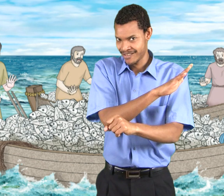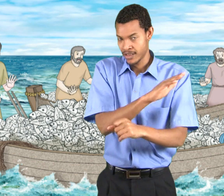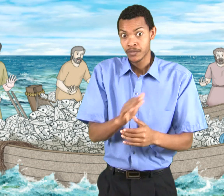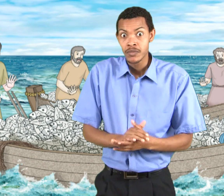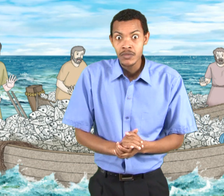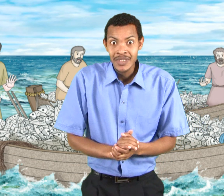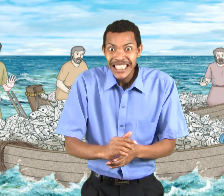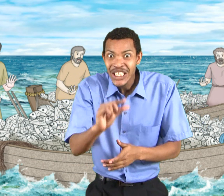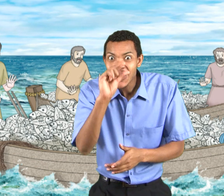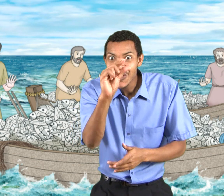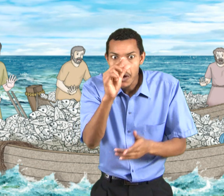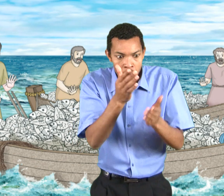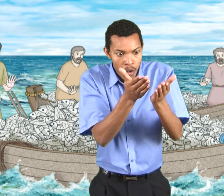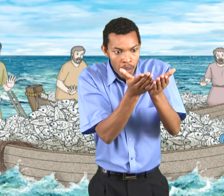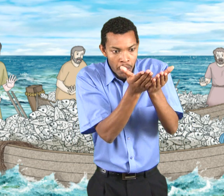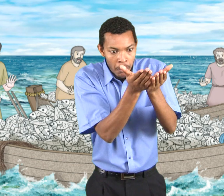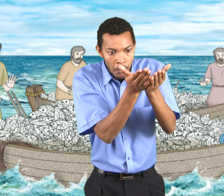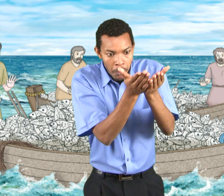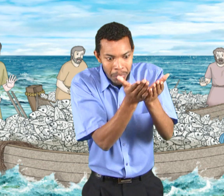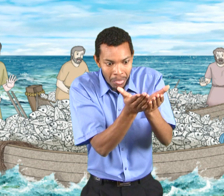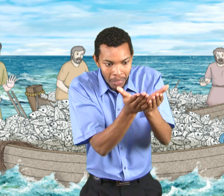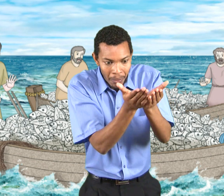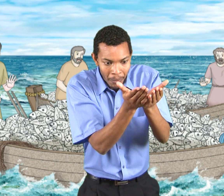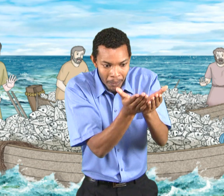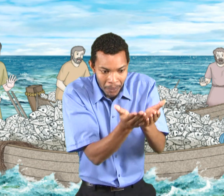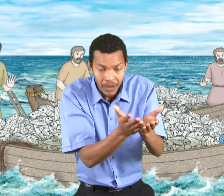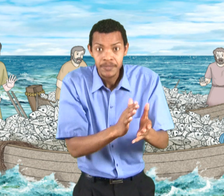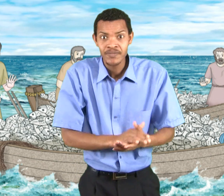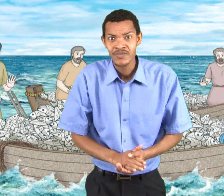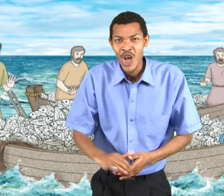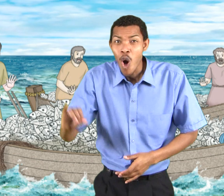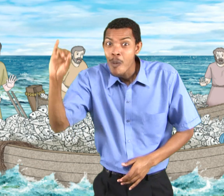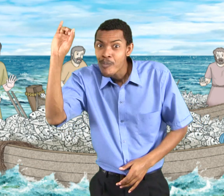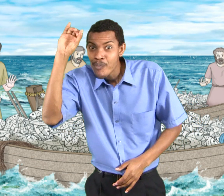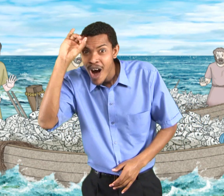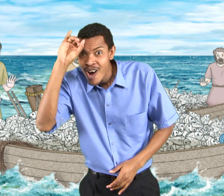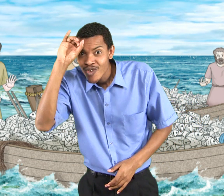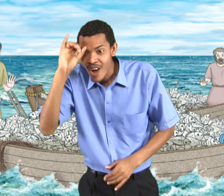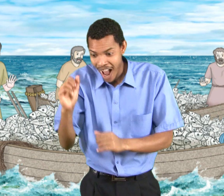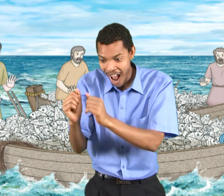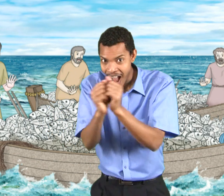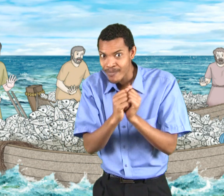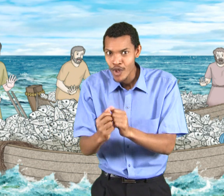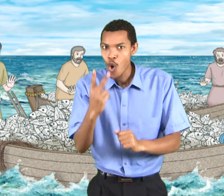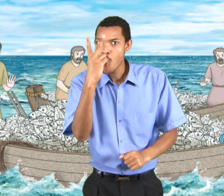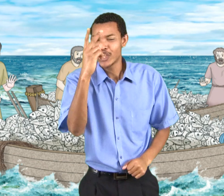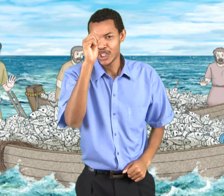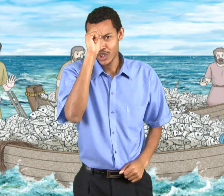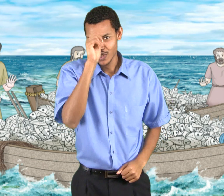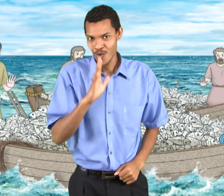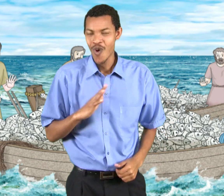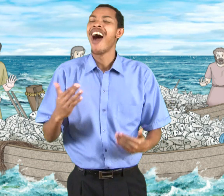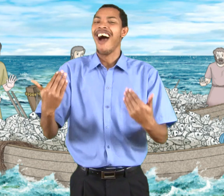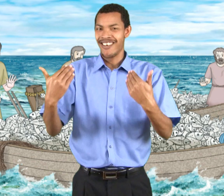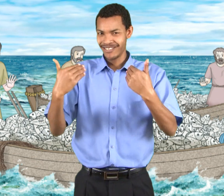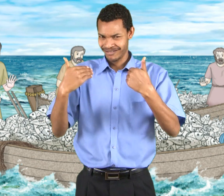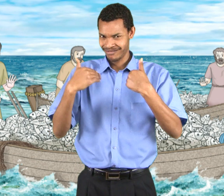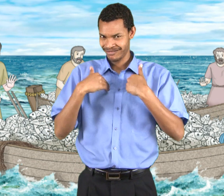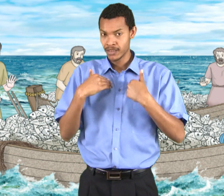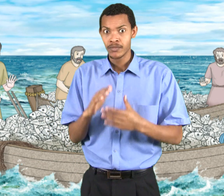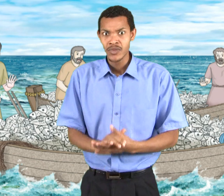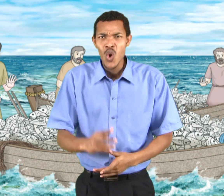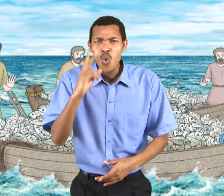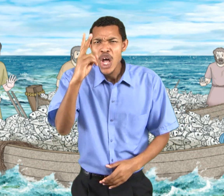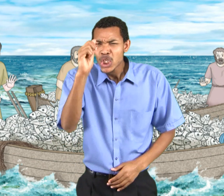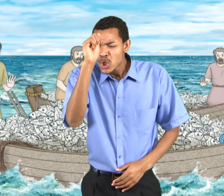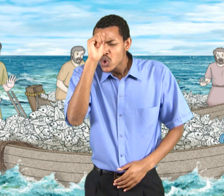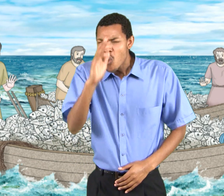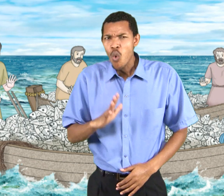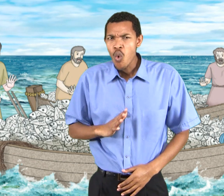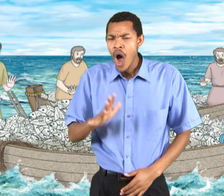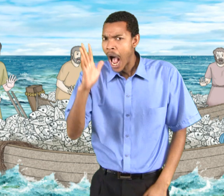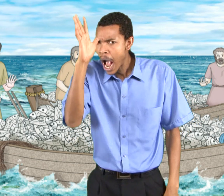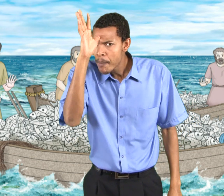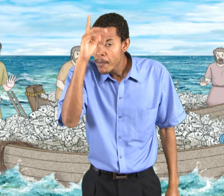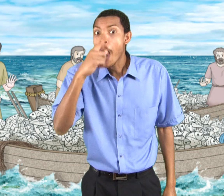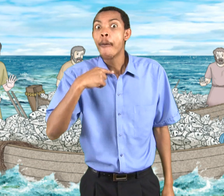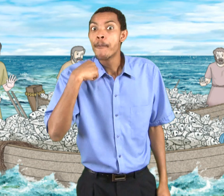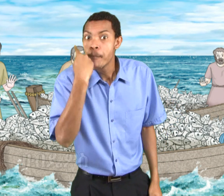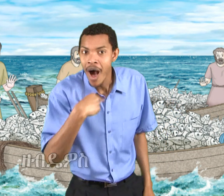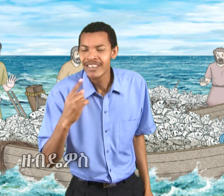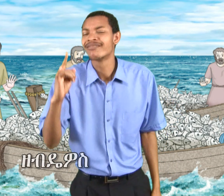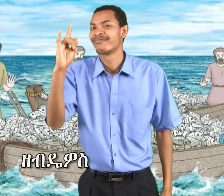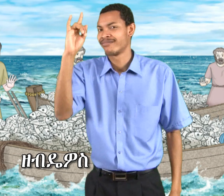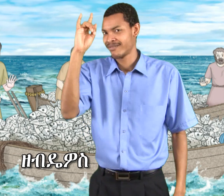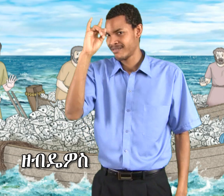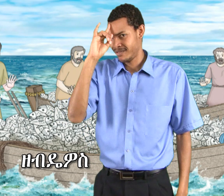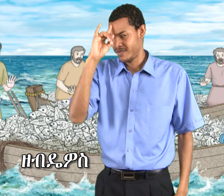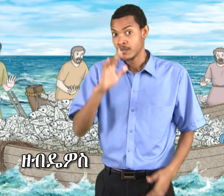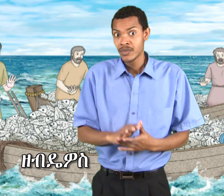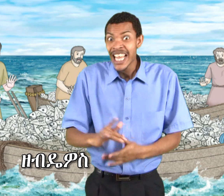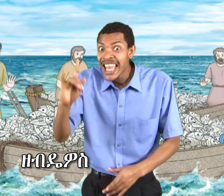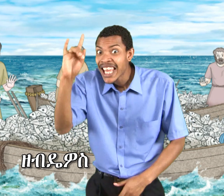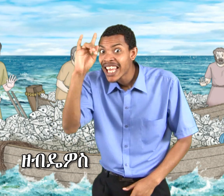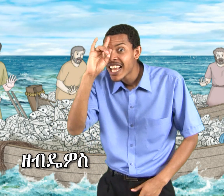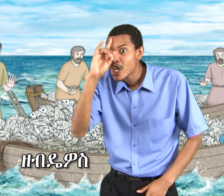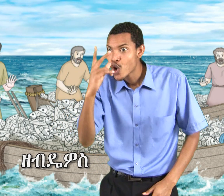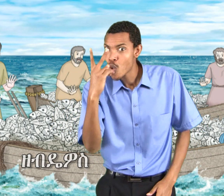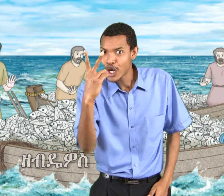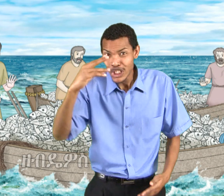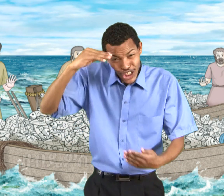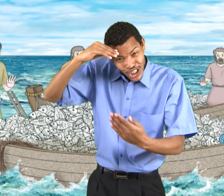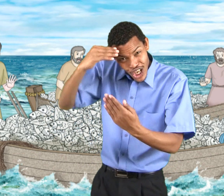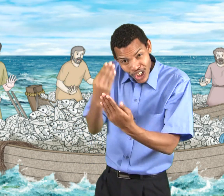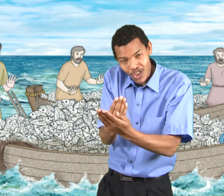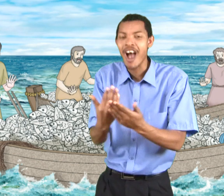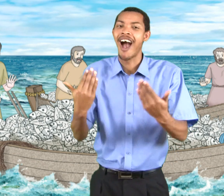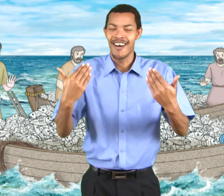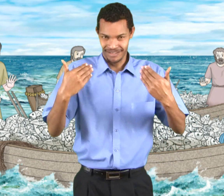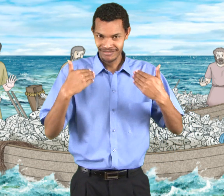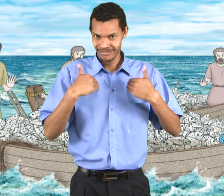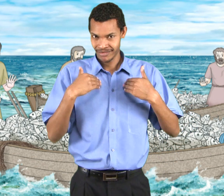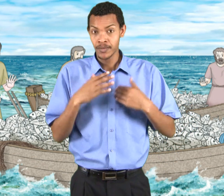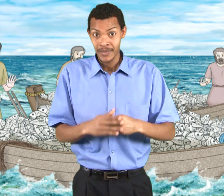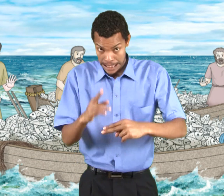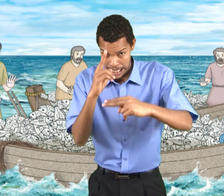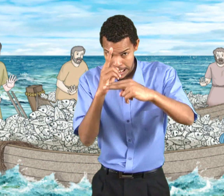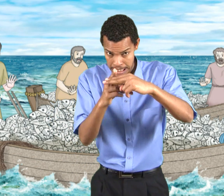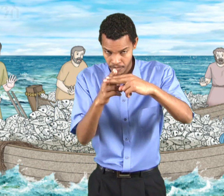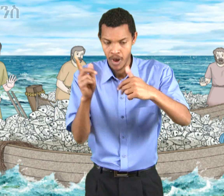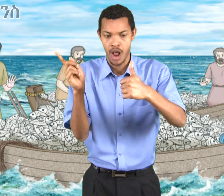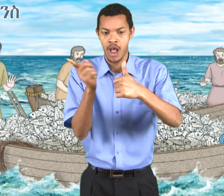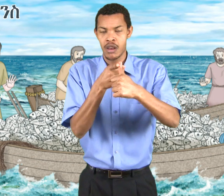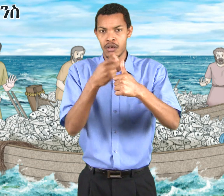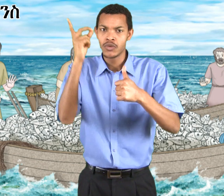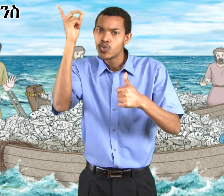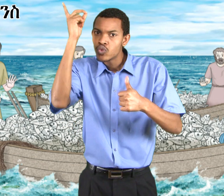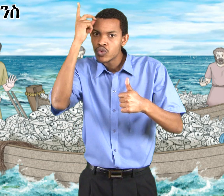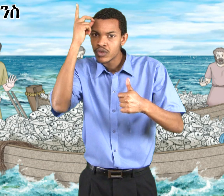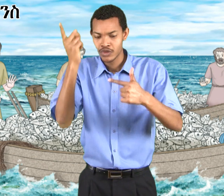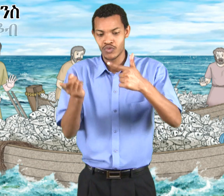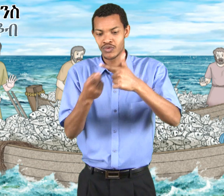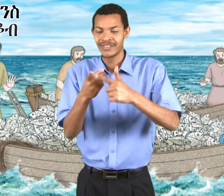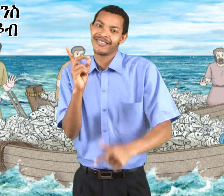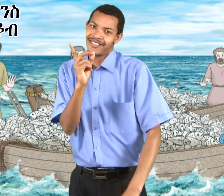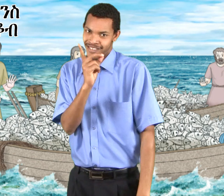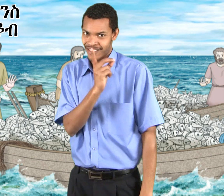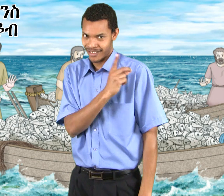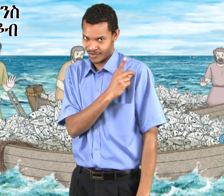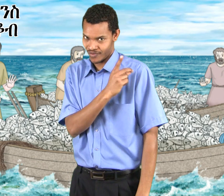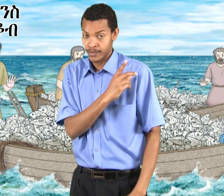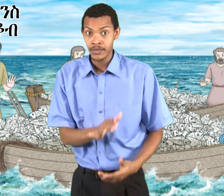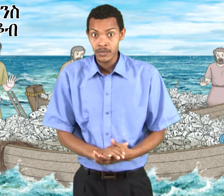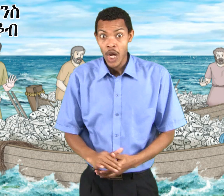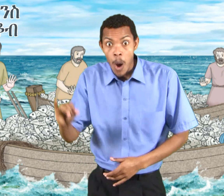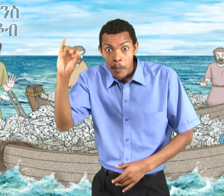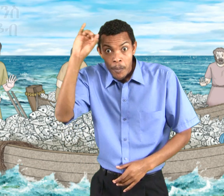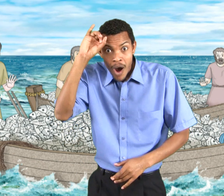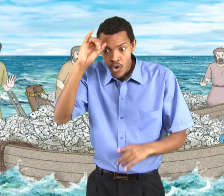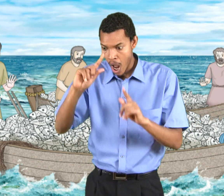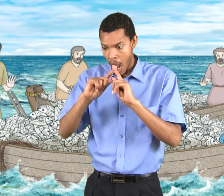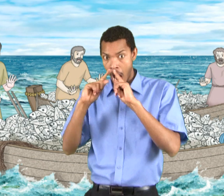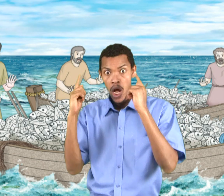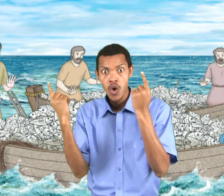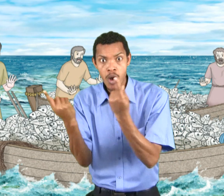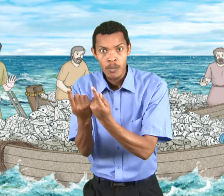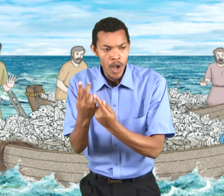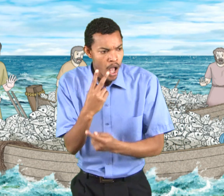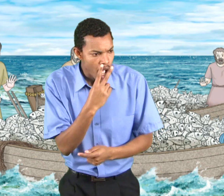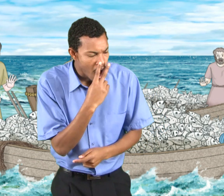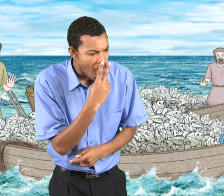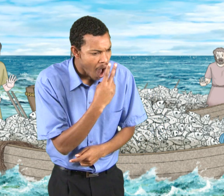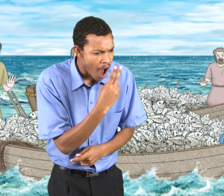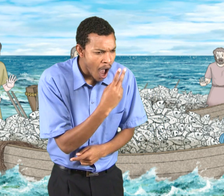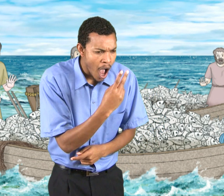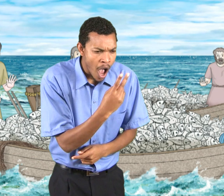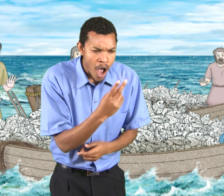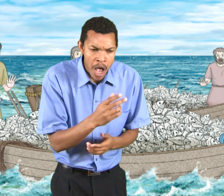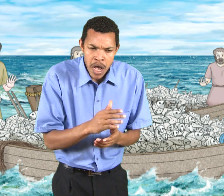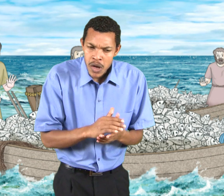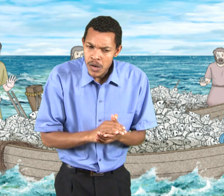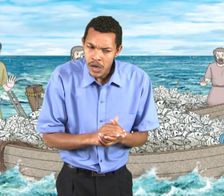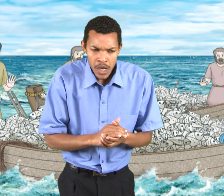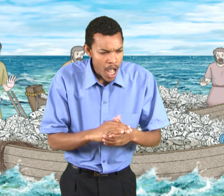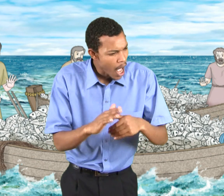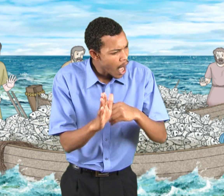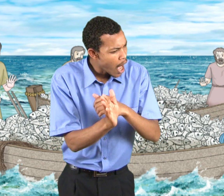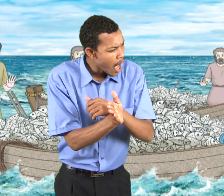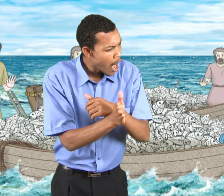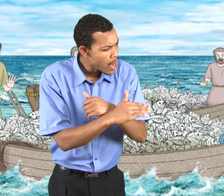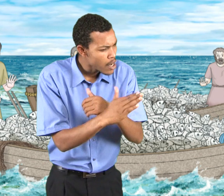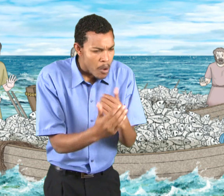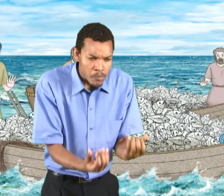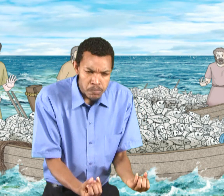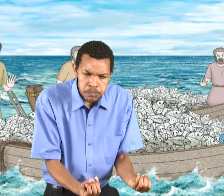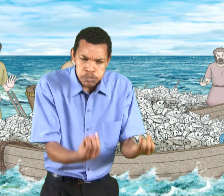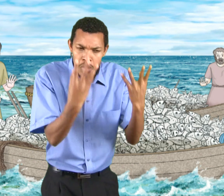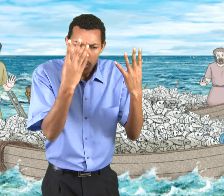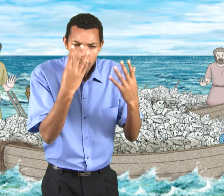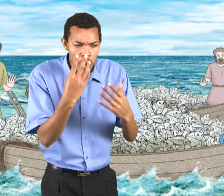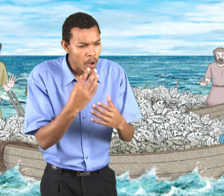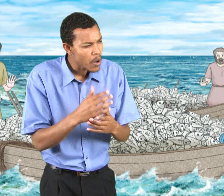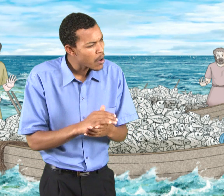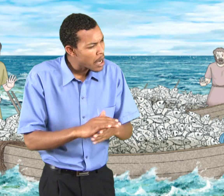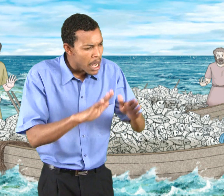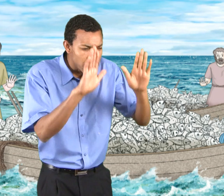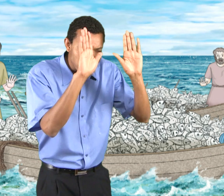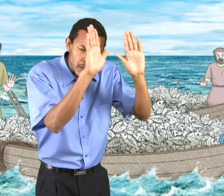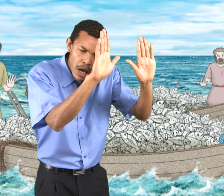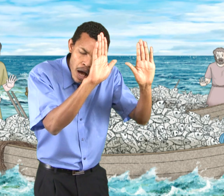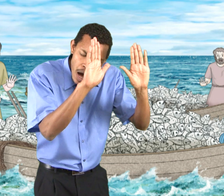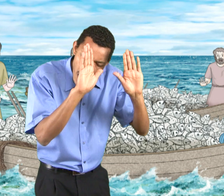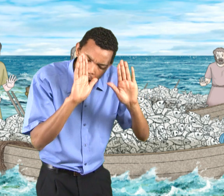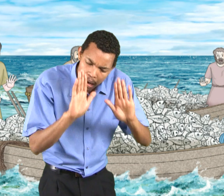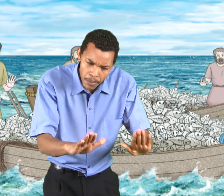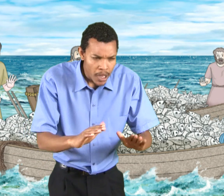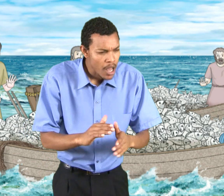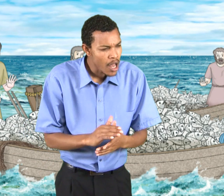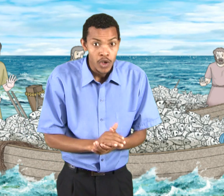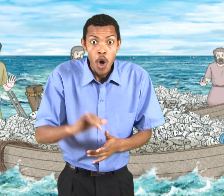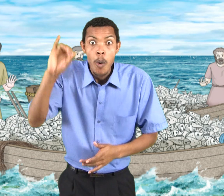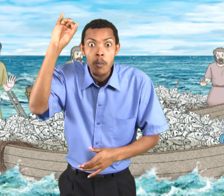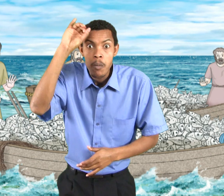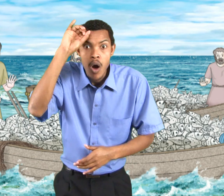When Simon Peter saw this, he fell at Jesus’ knees. “Go away from me, Lord,” he said, “for I am a sinful man.”